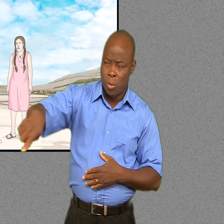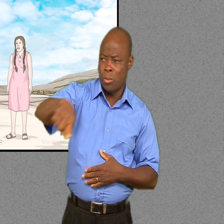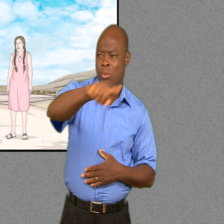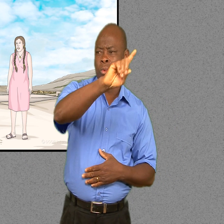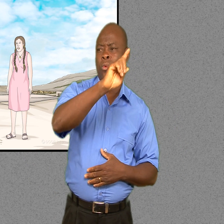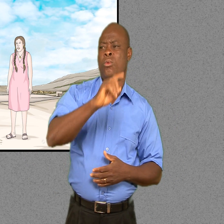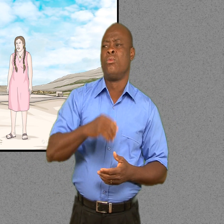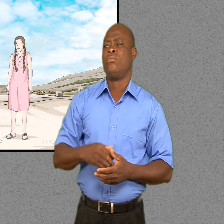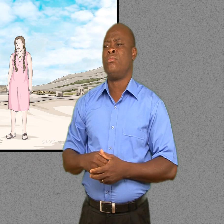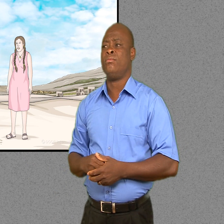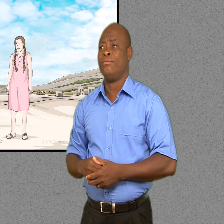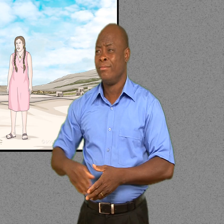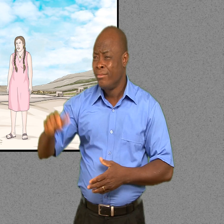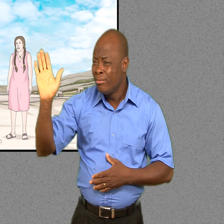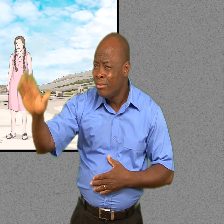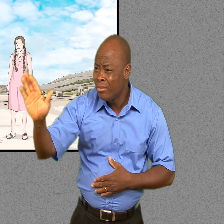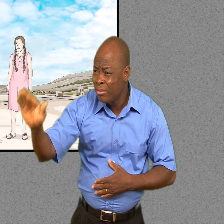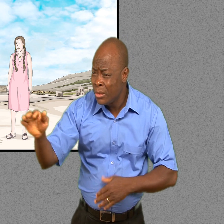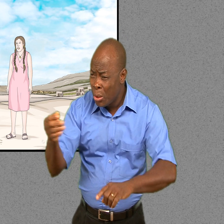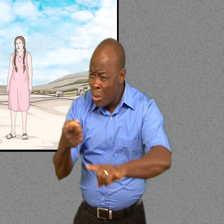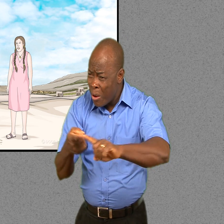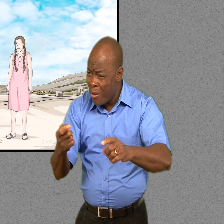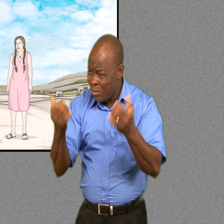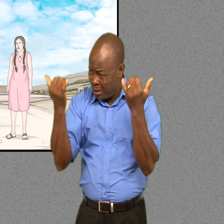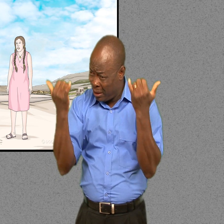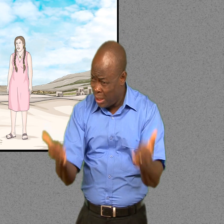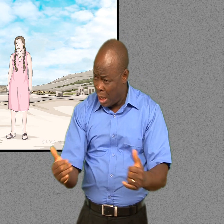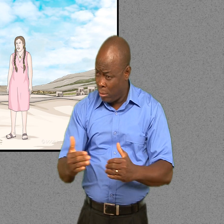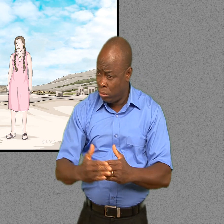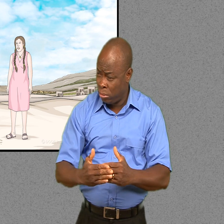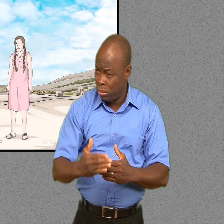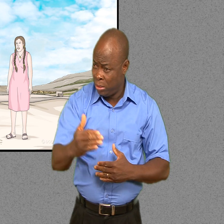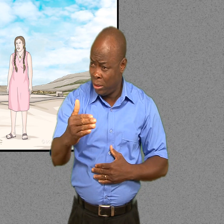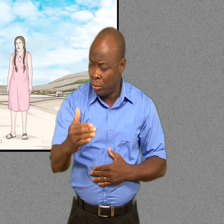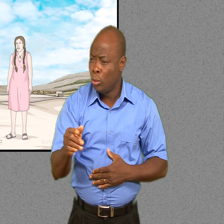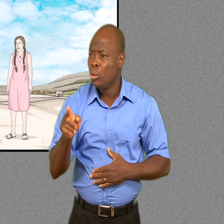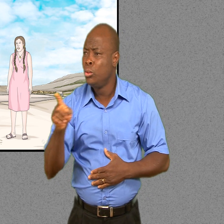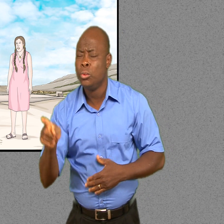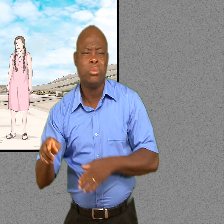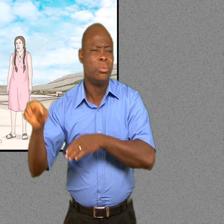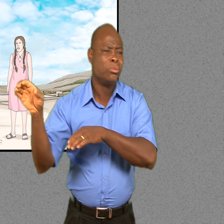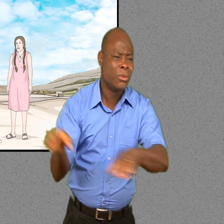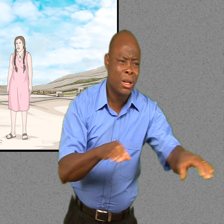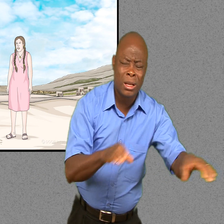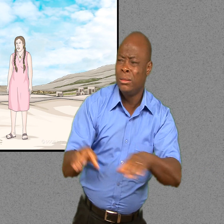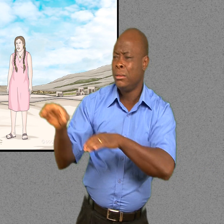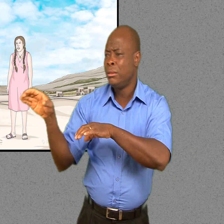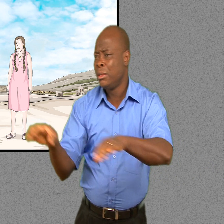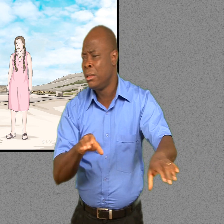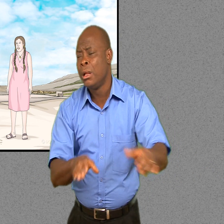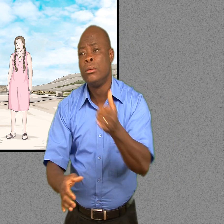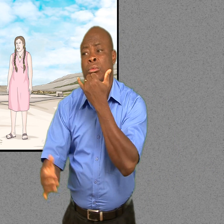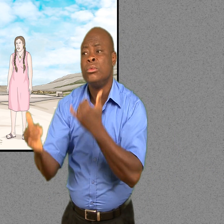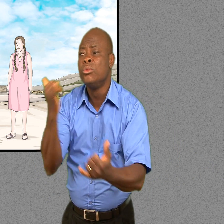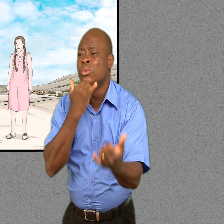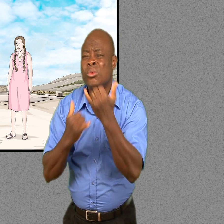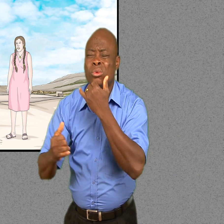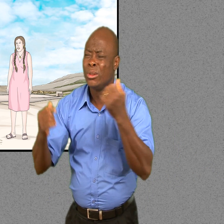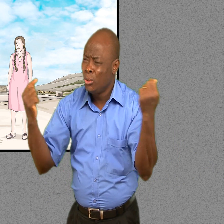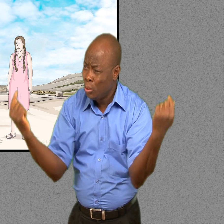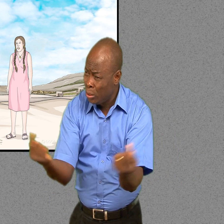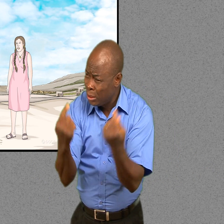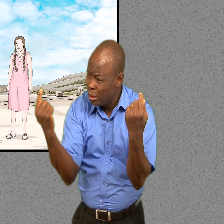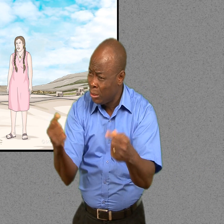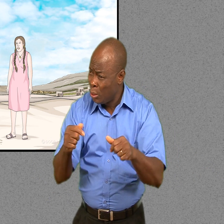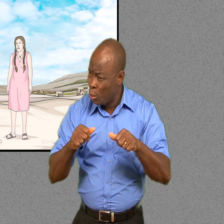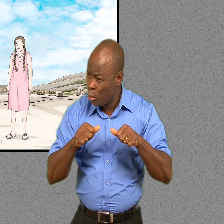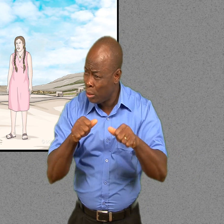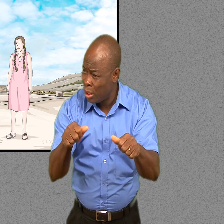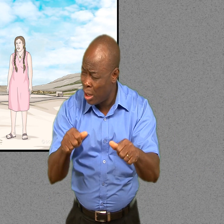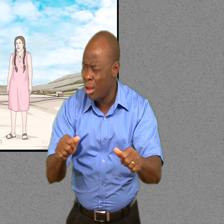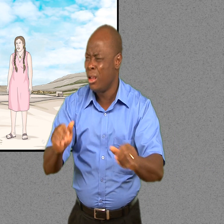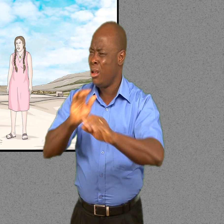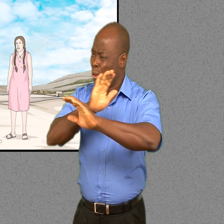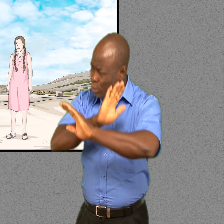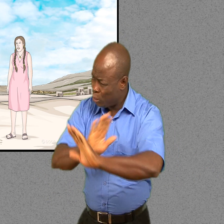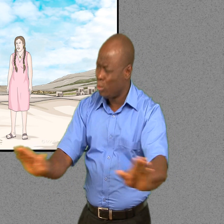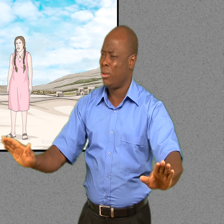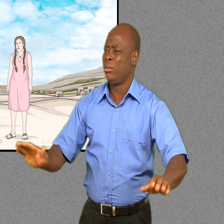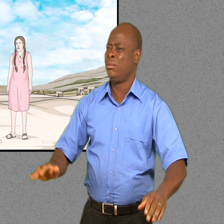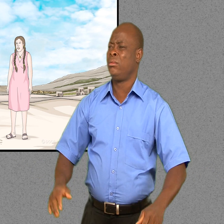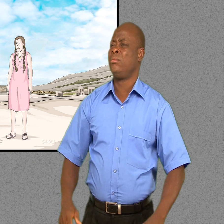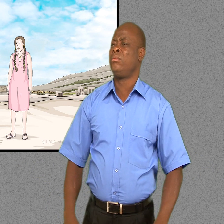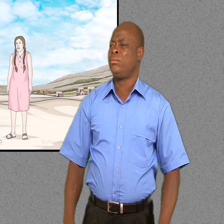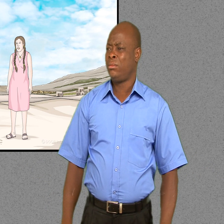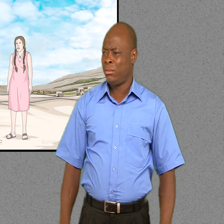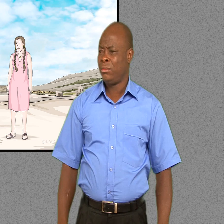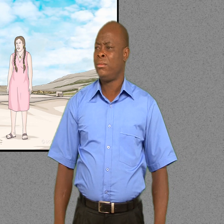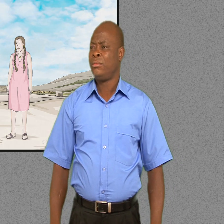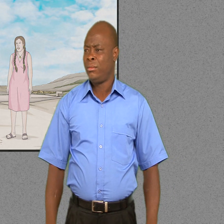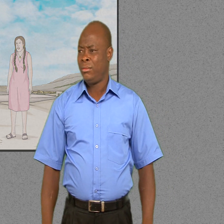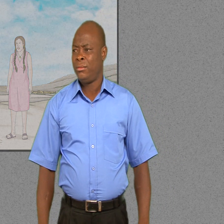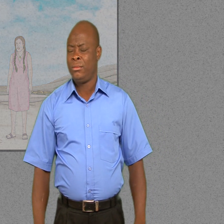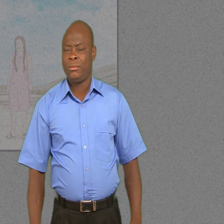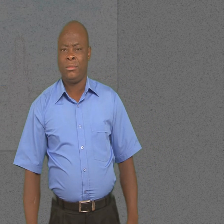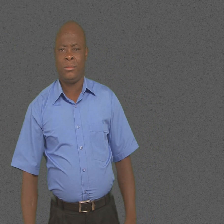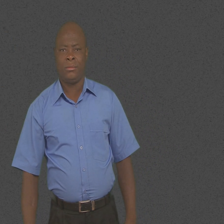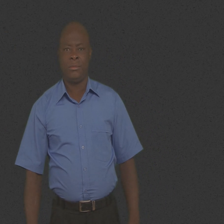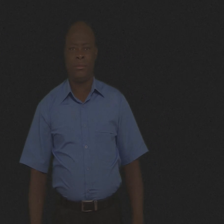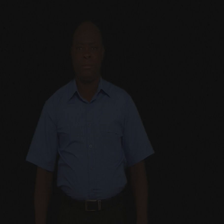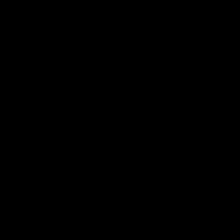“Now go and sin no more.”